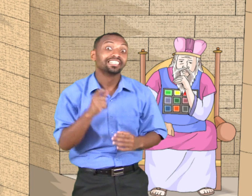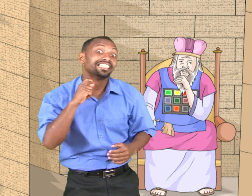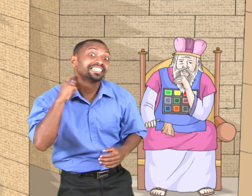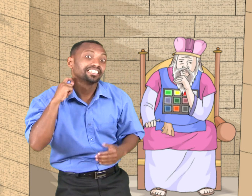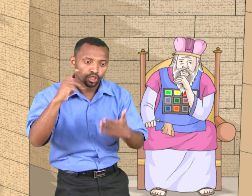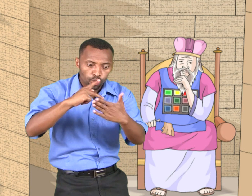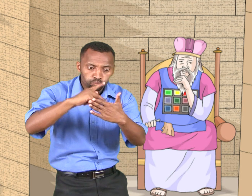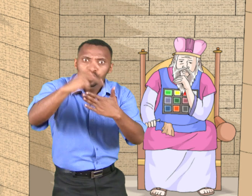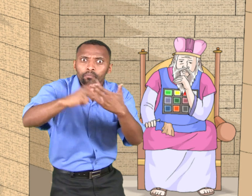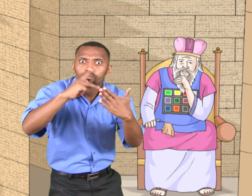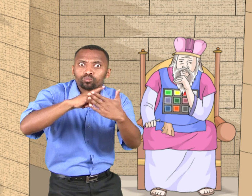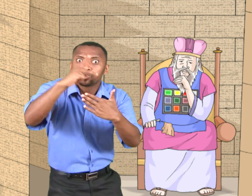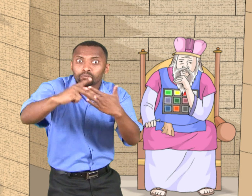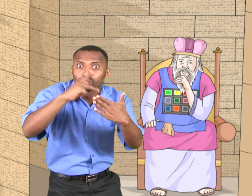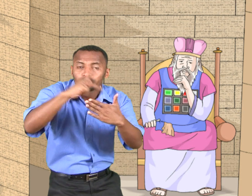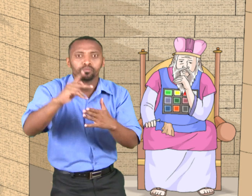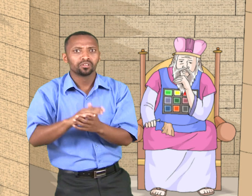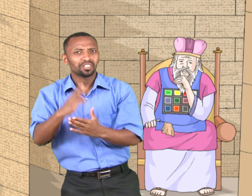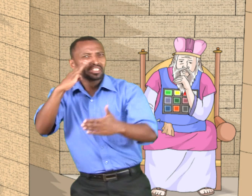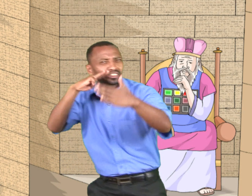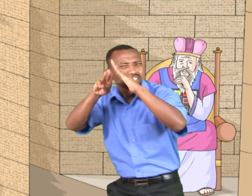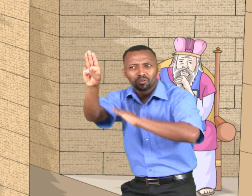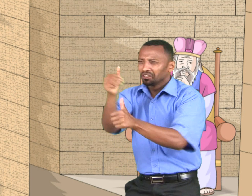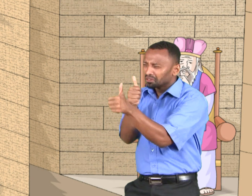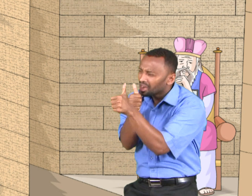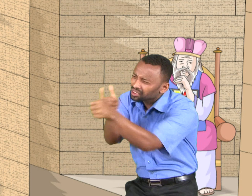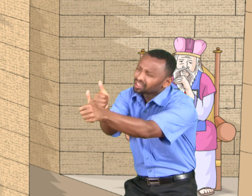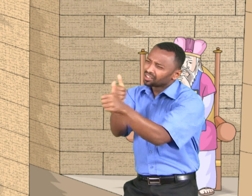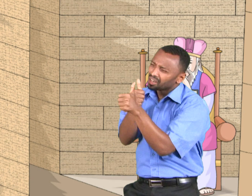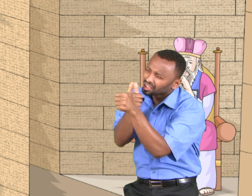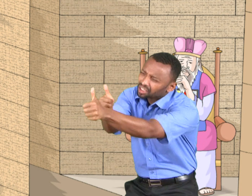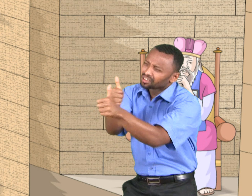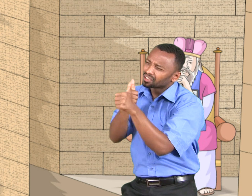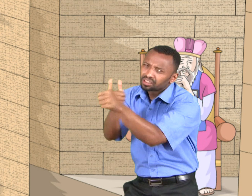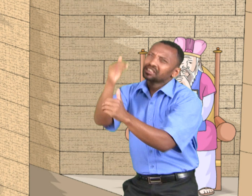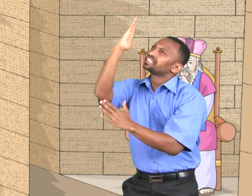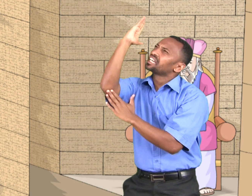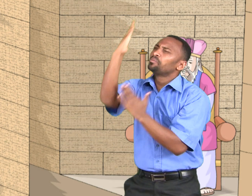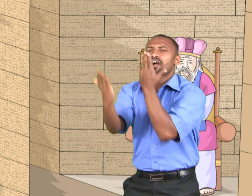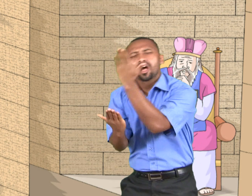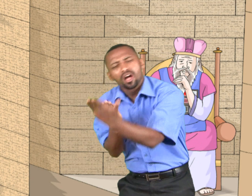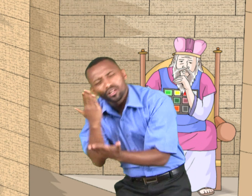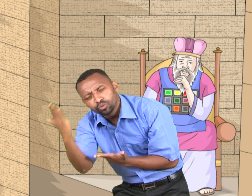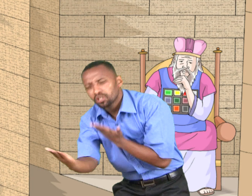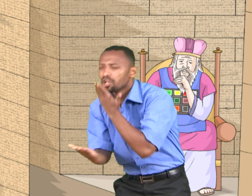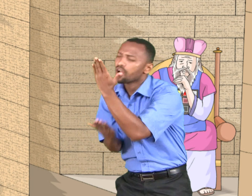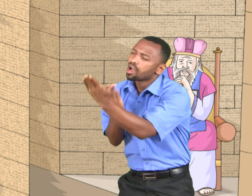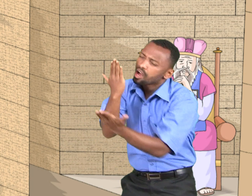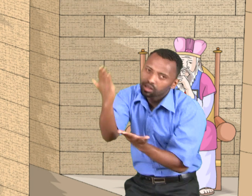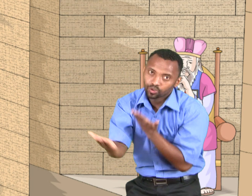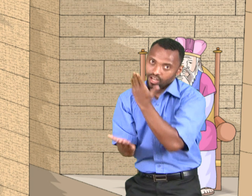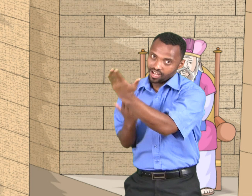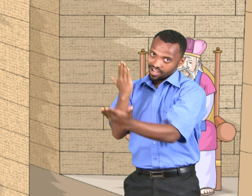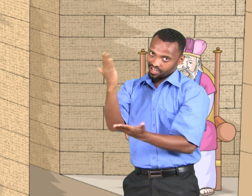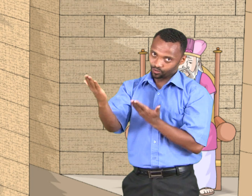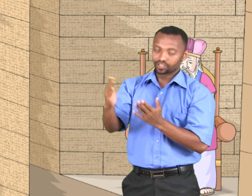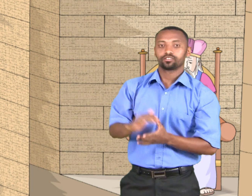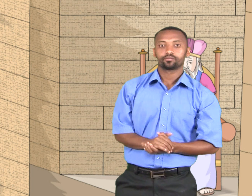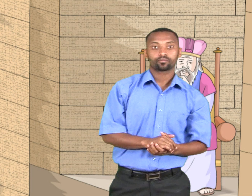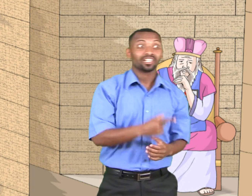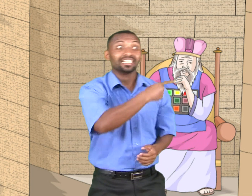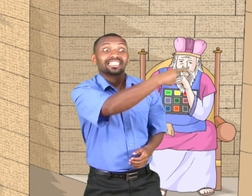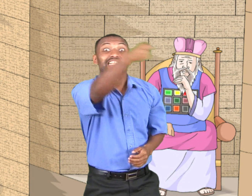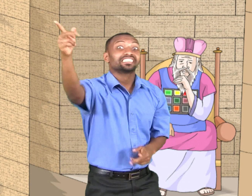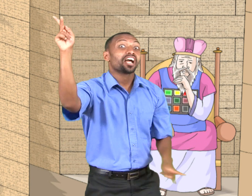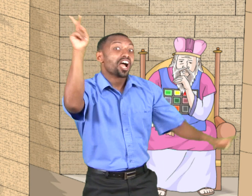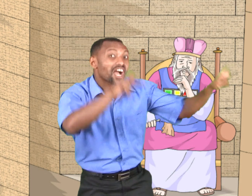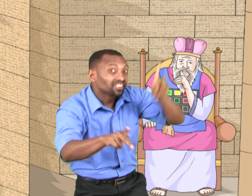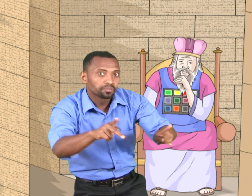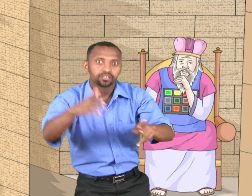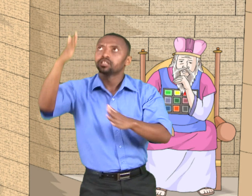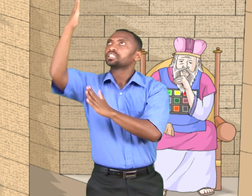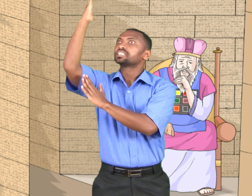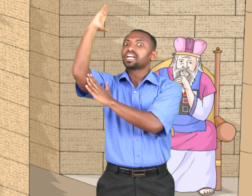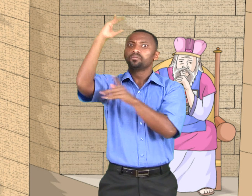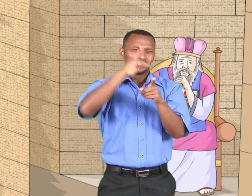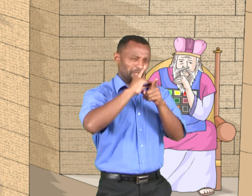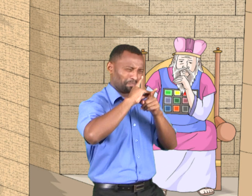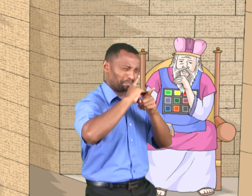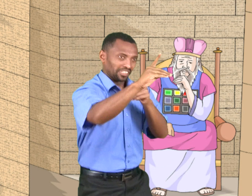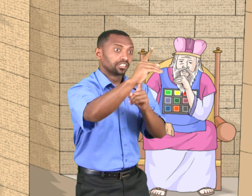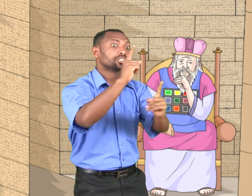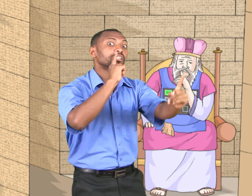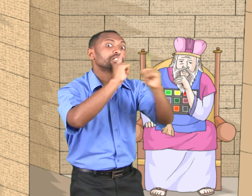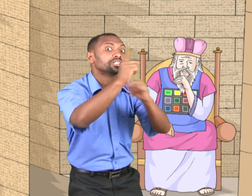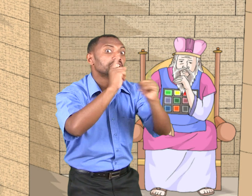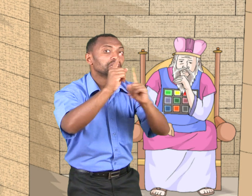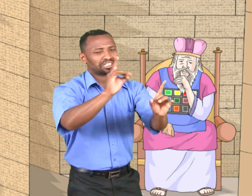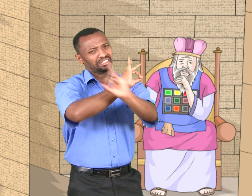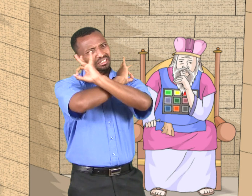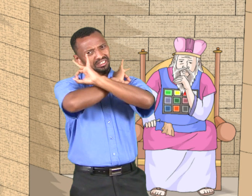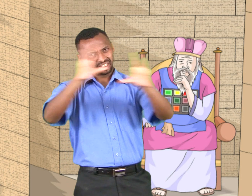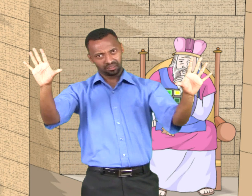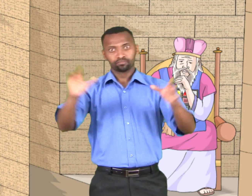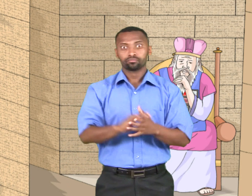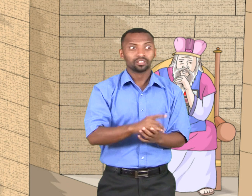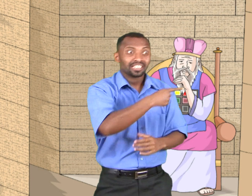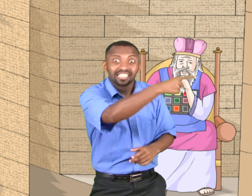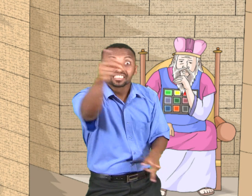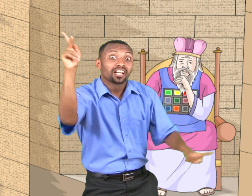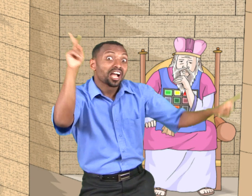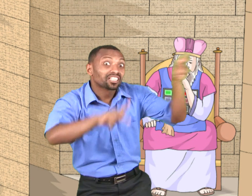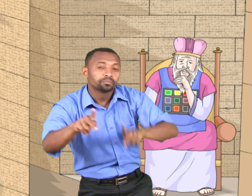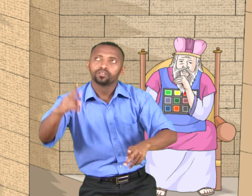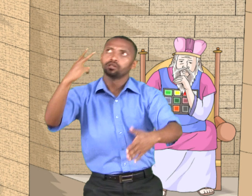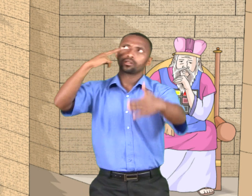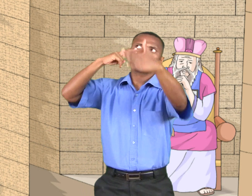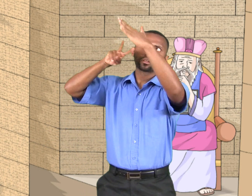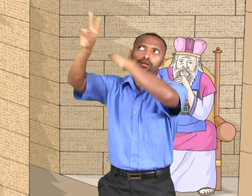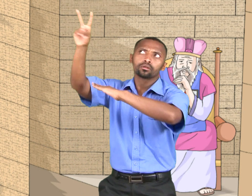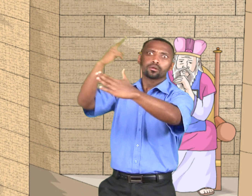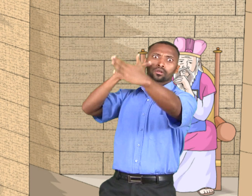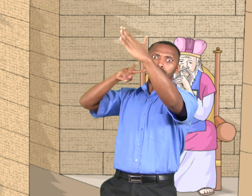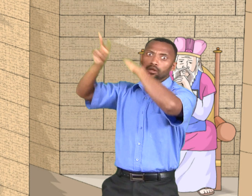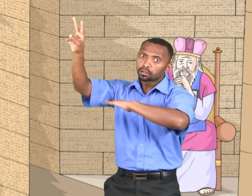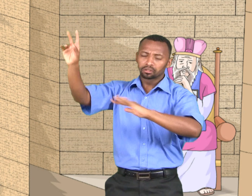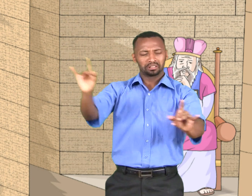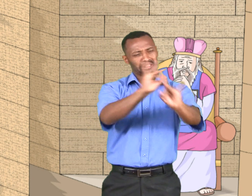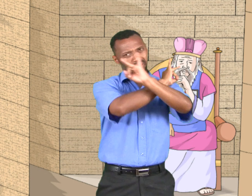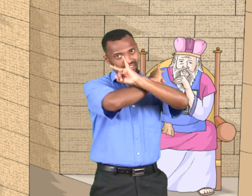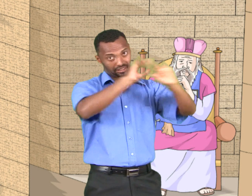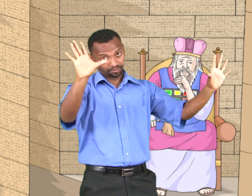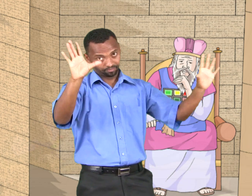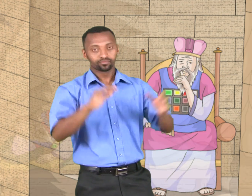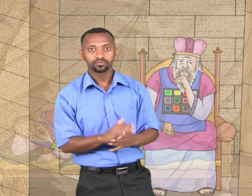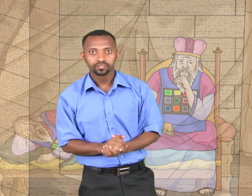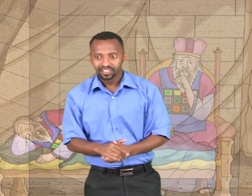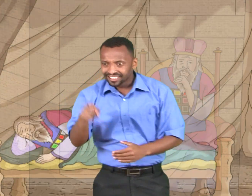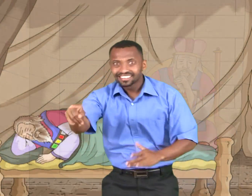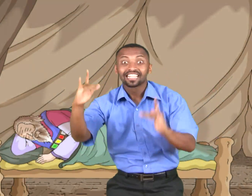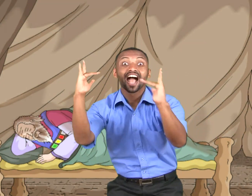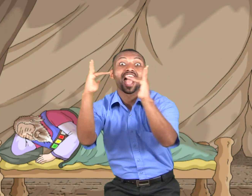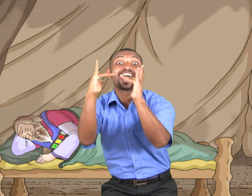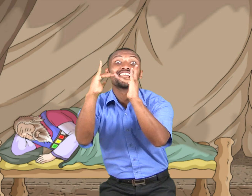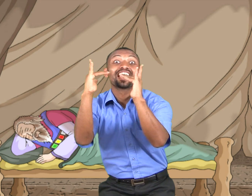Now in those days the word of the LORD was rare and visions were scarce.